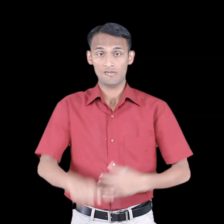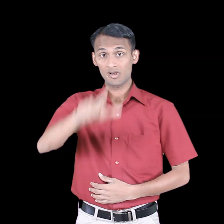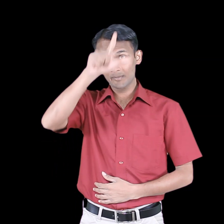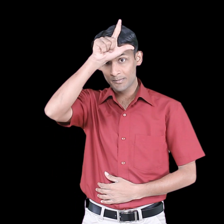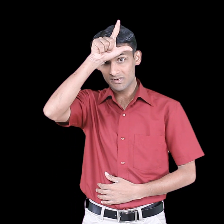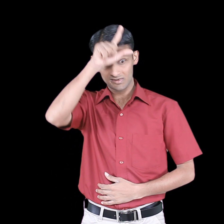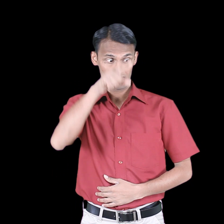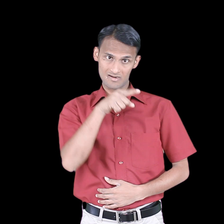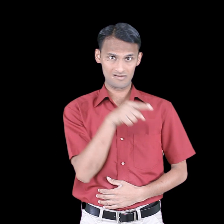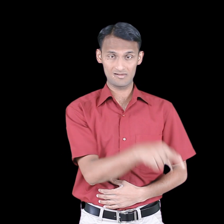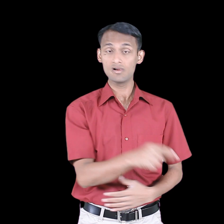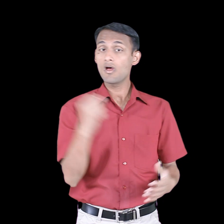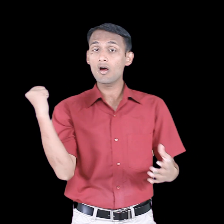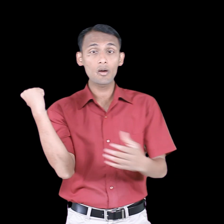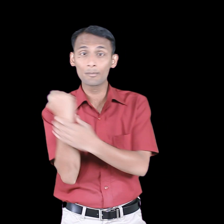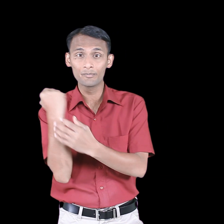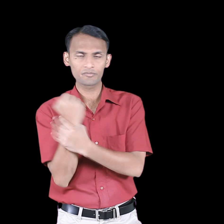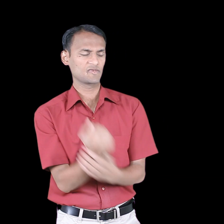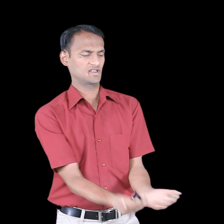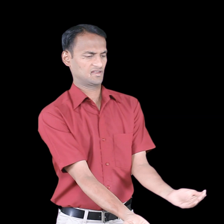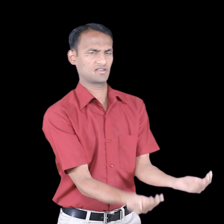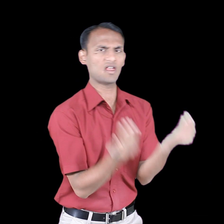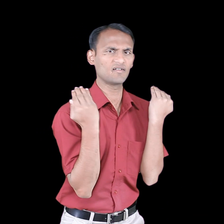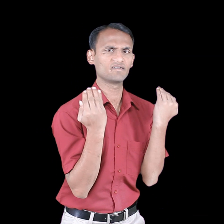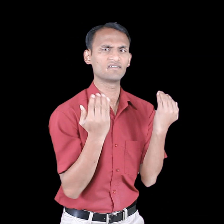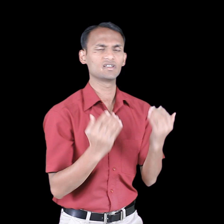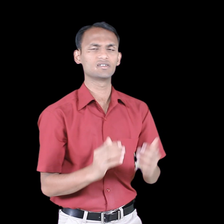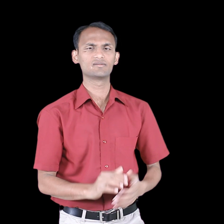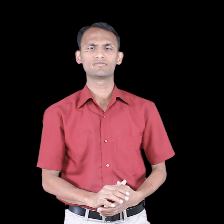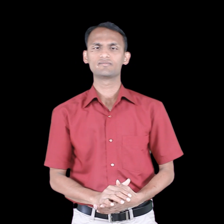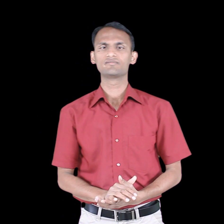Abram save Lot